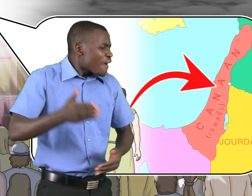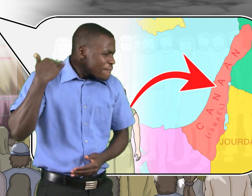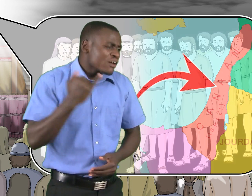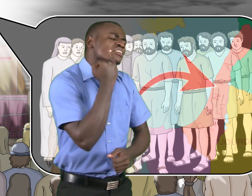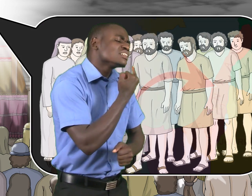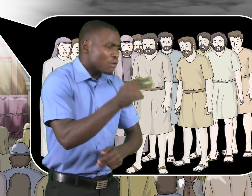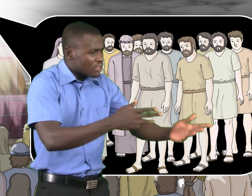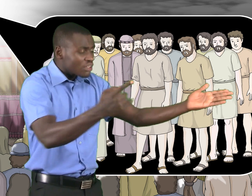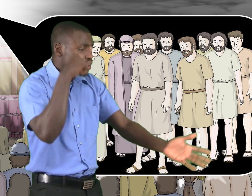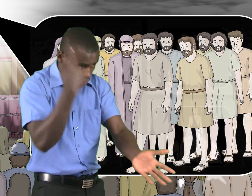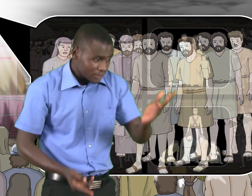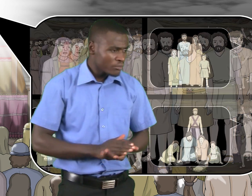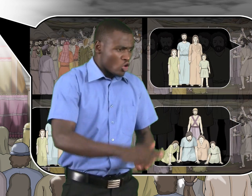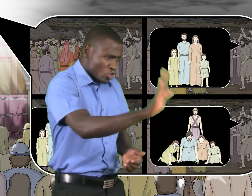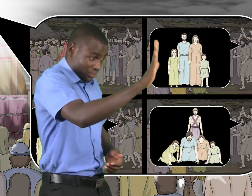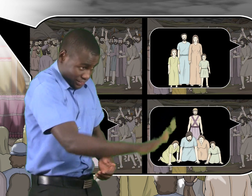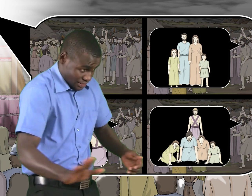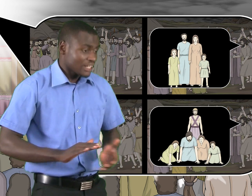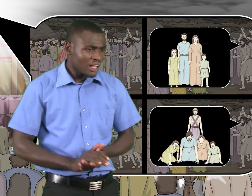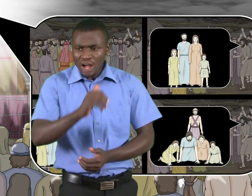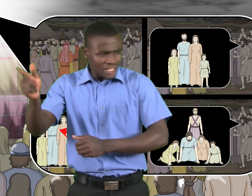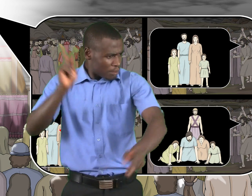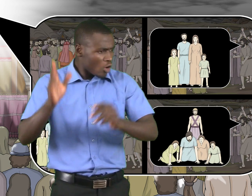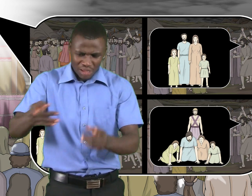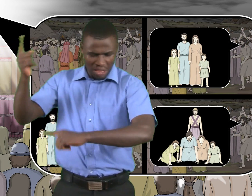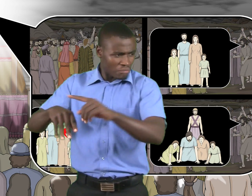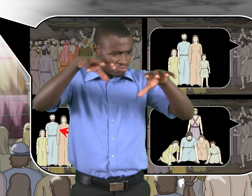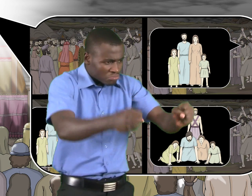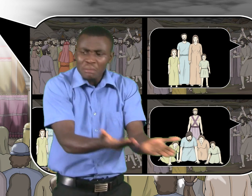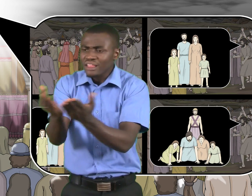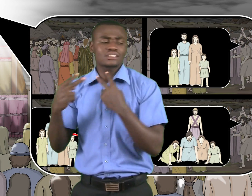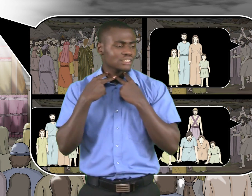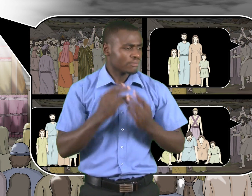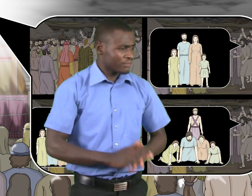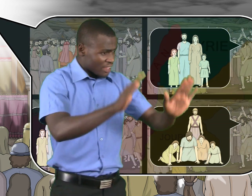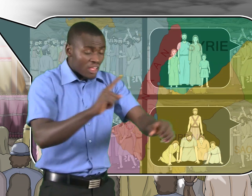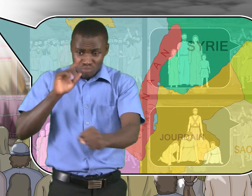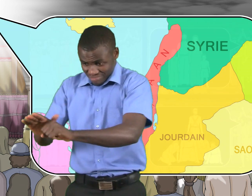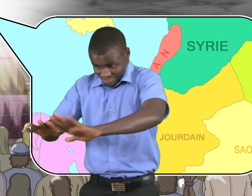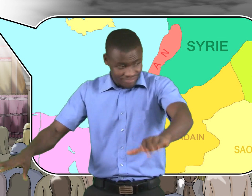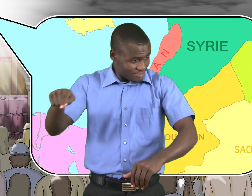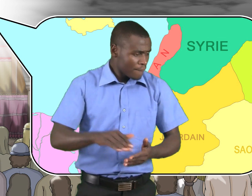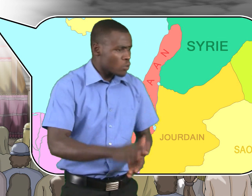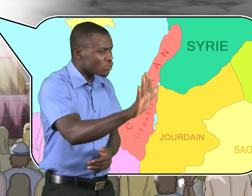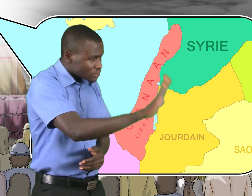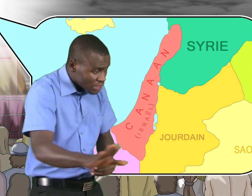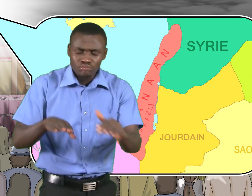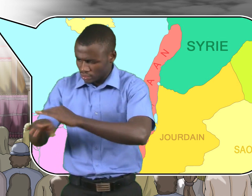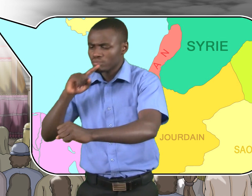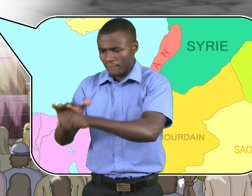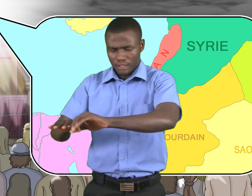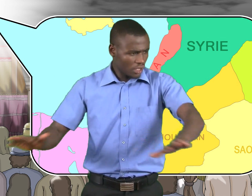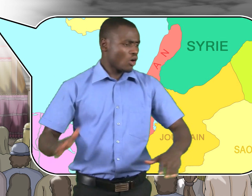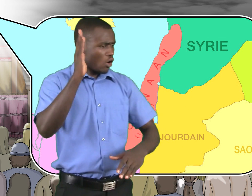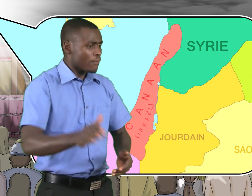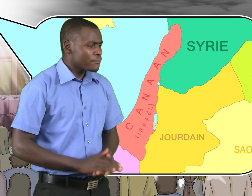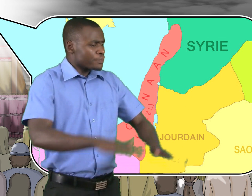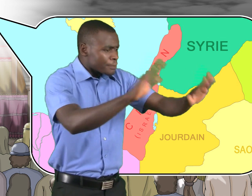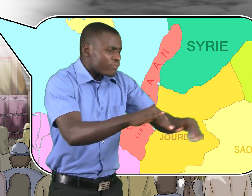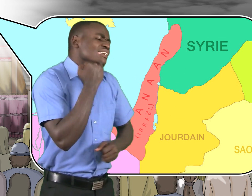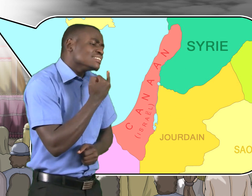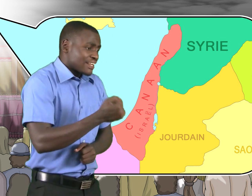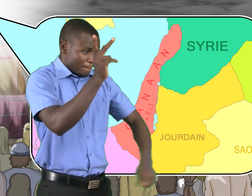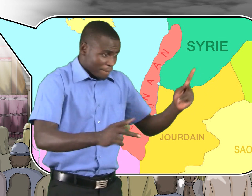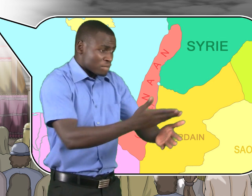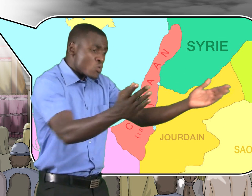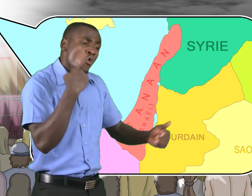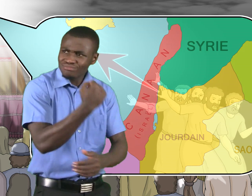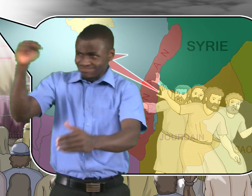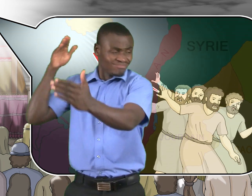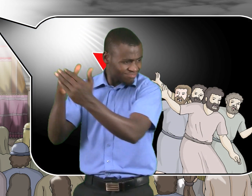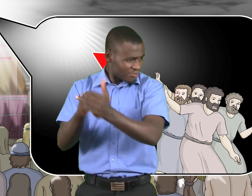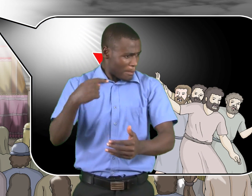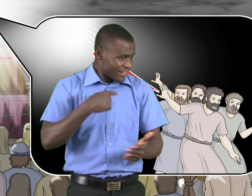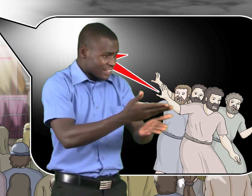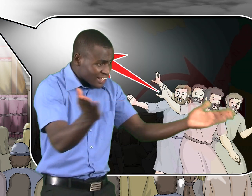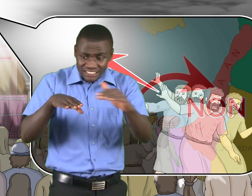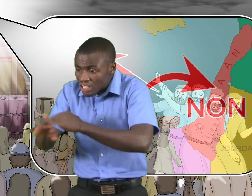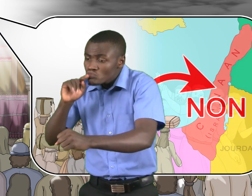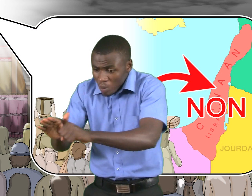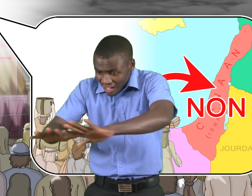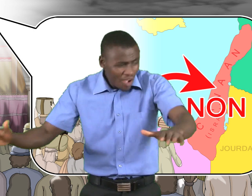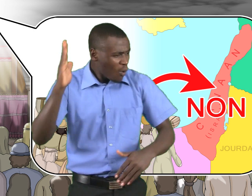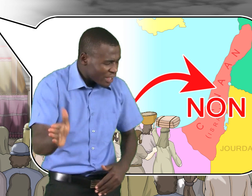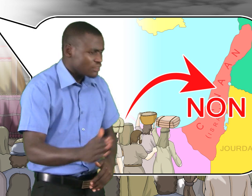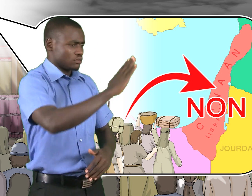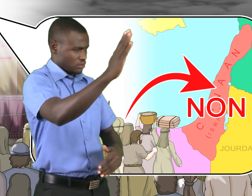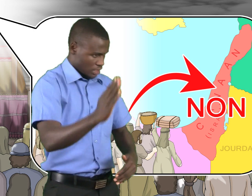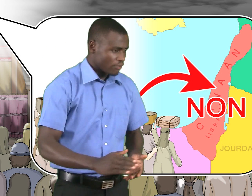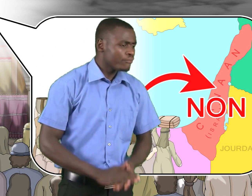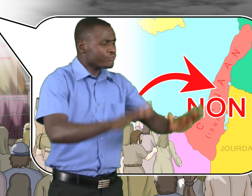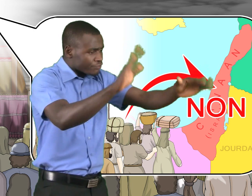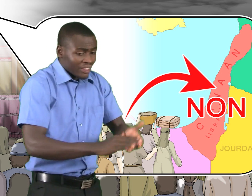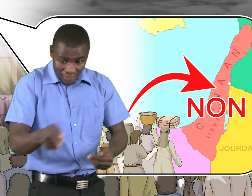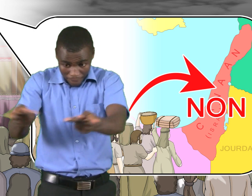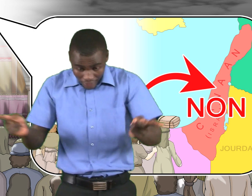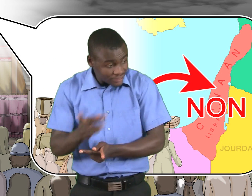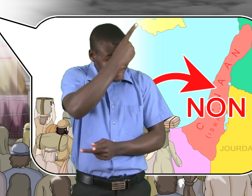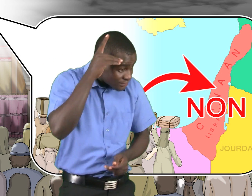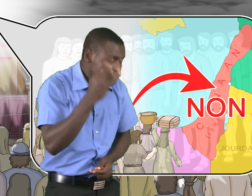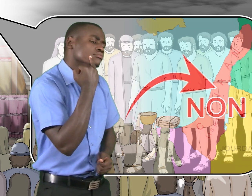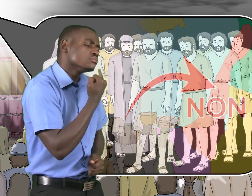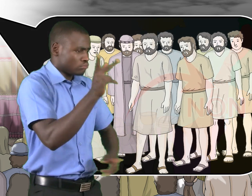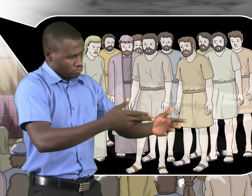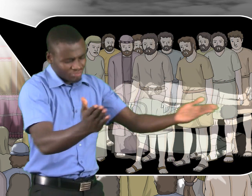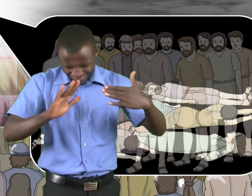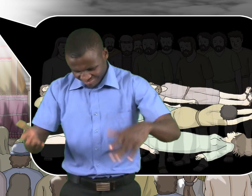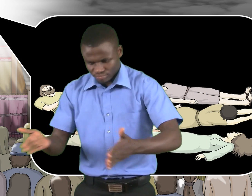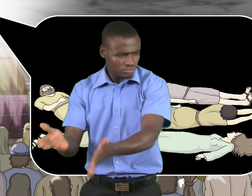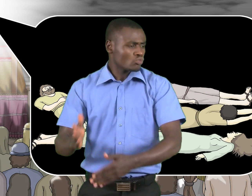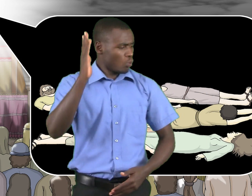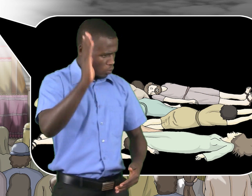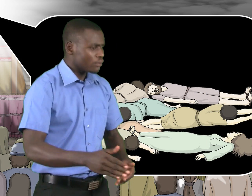But I will bring your children, whom you said would become plunder, into the land you have rejected—and they will enjoy it.